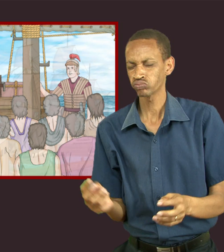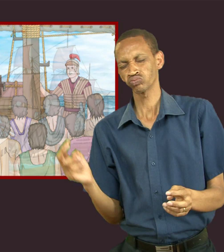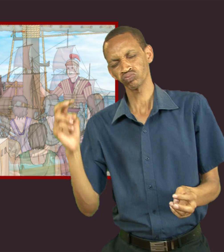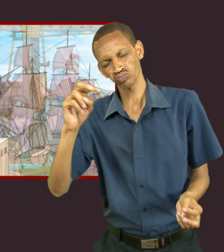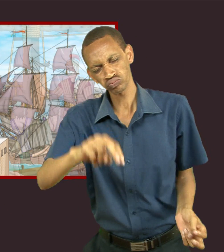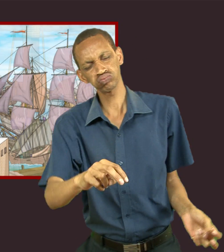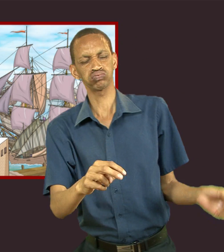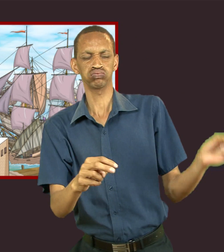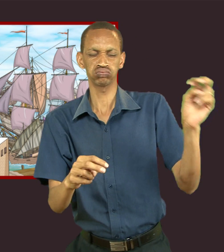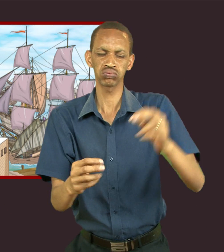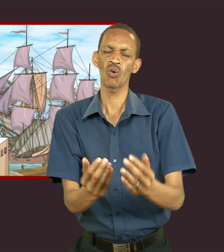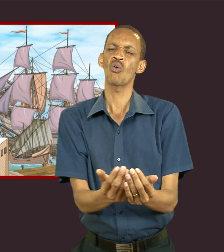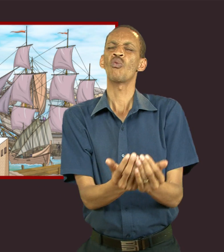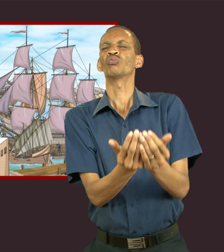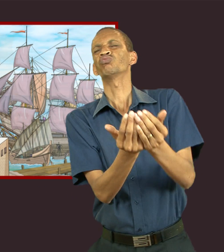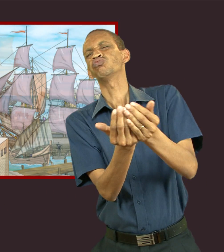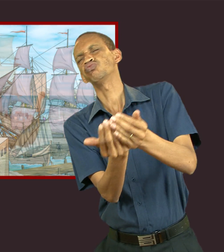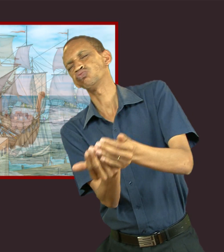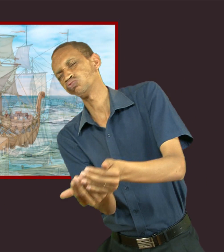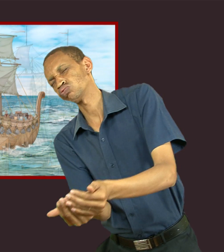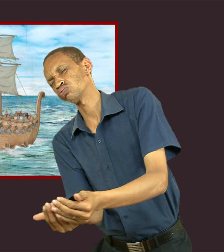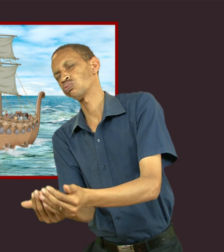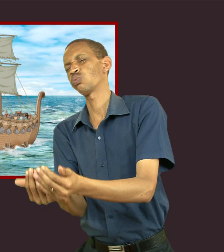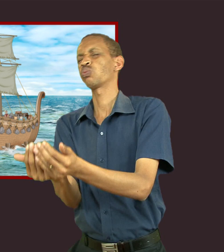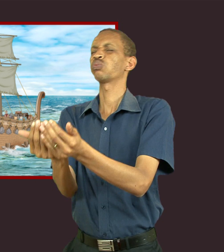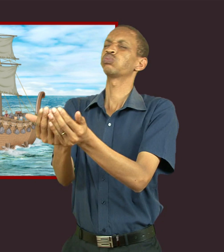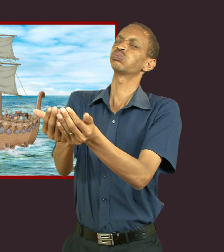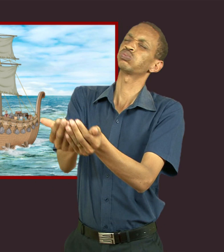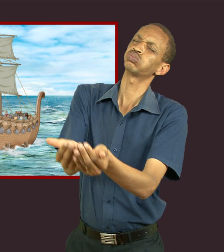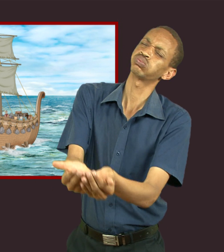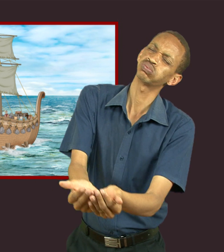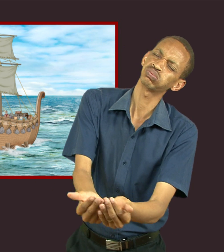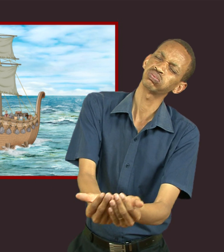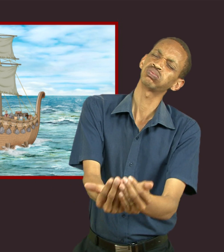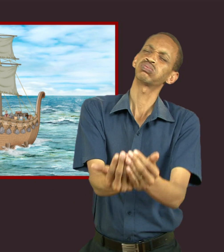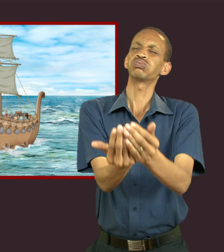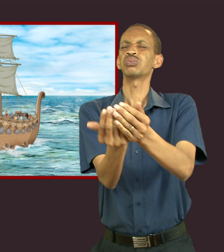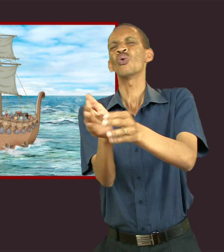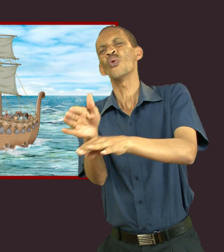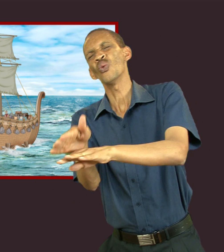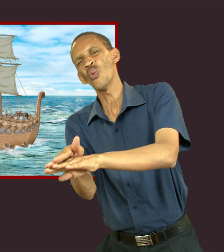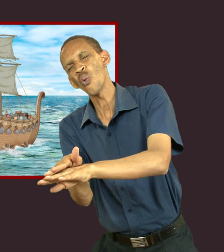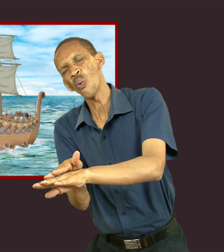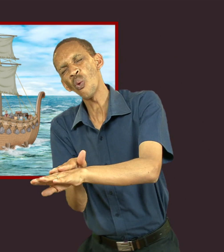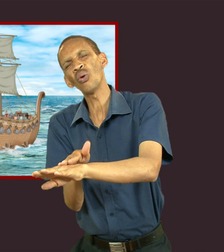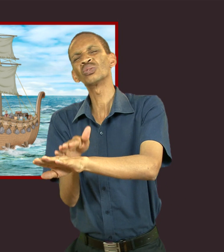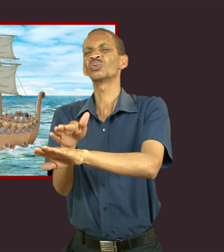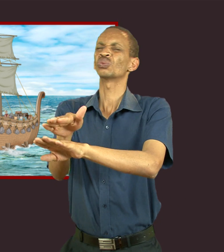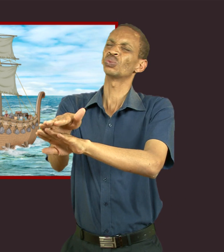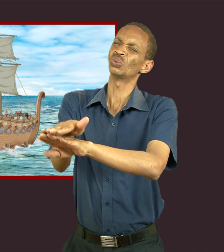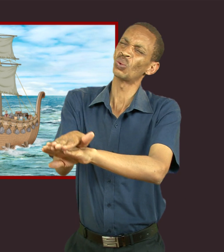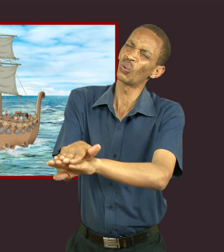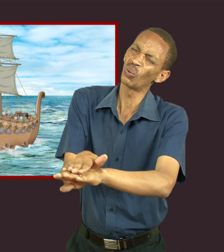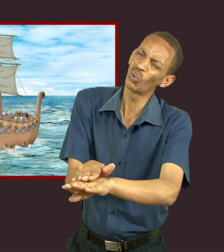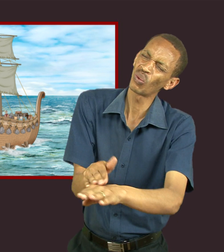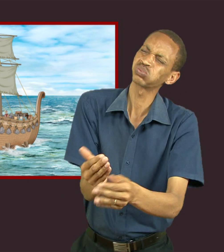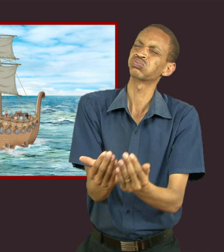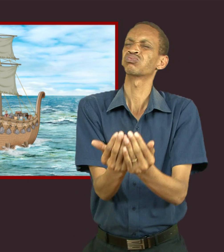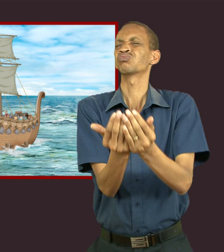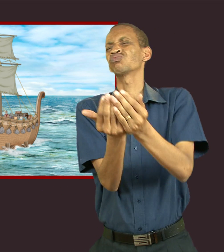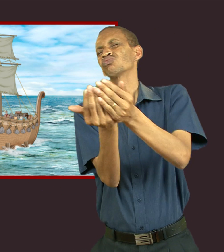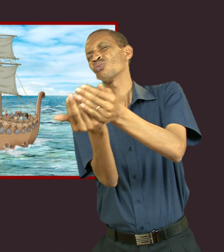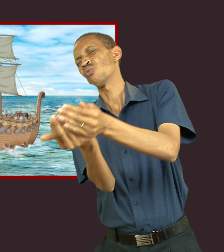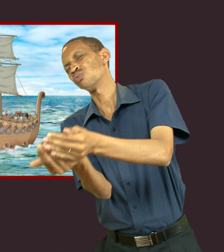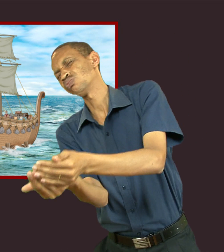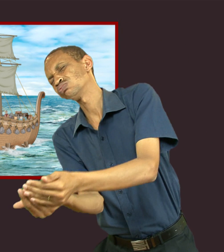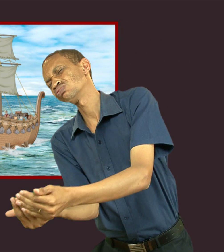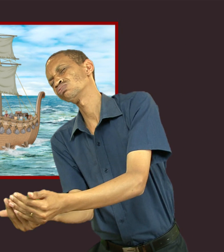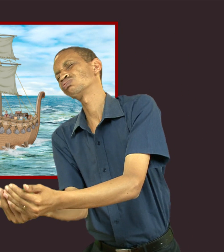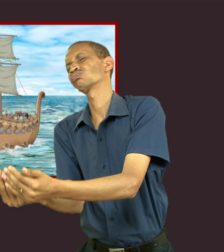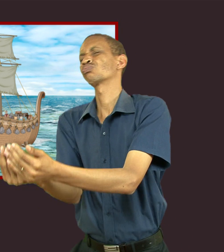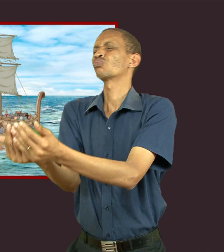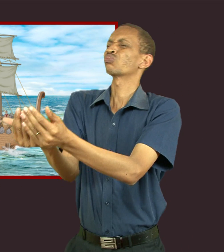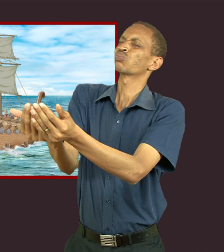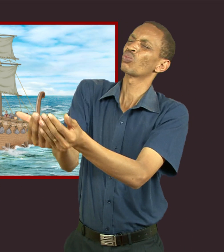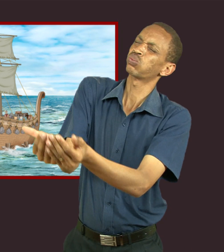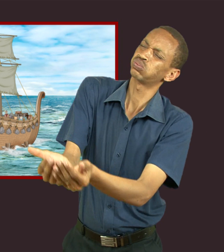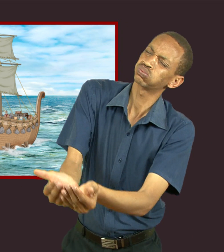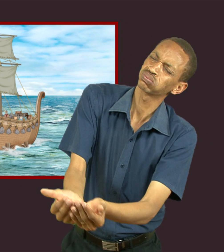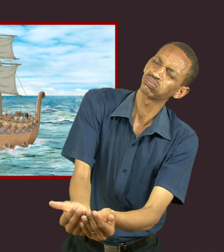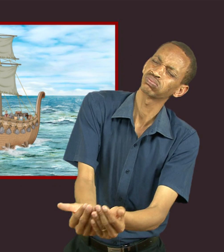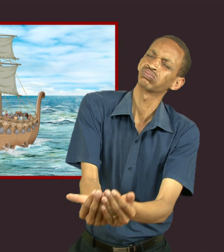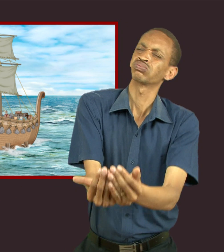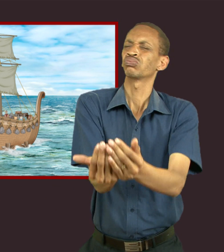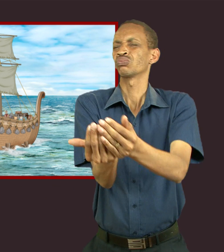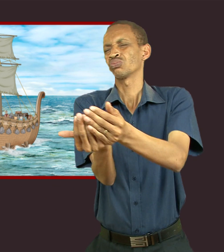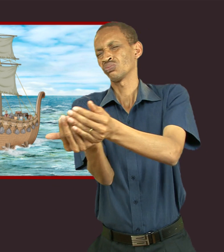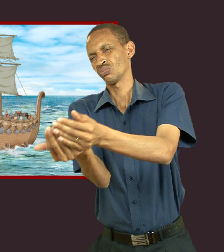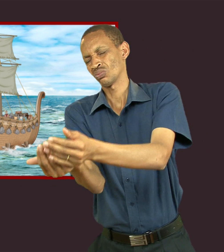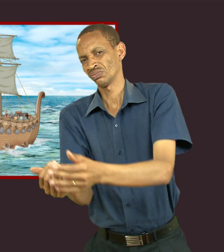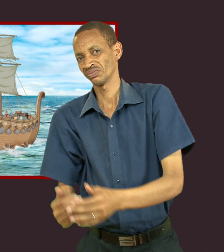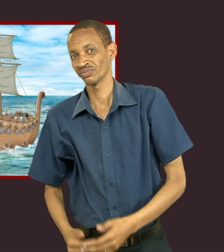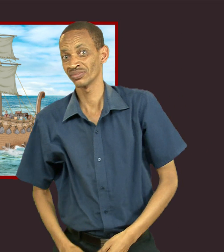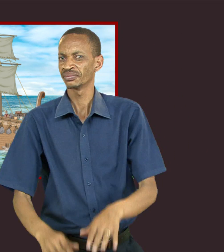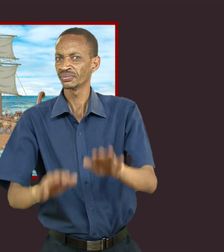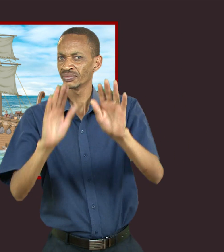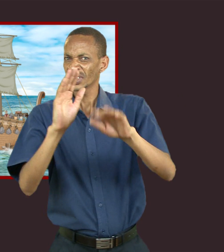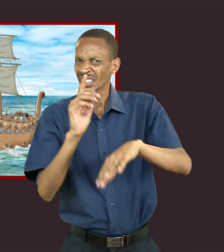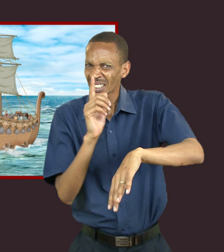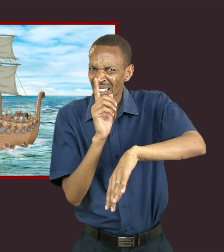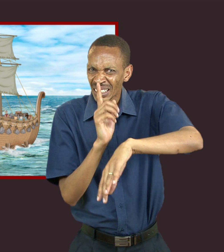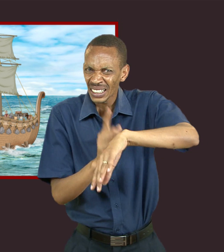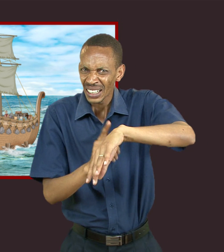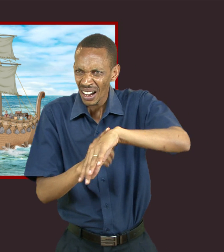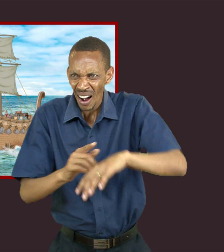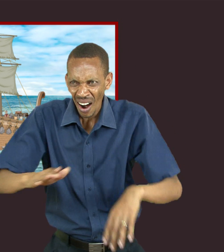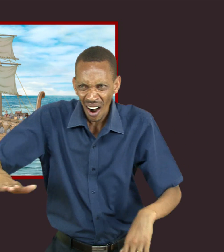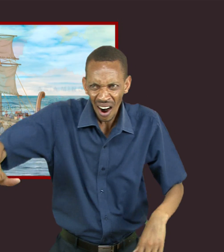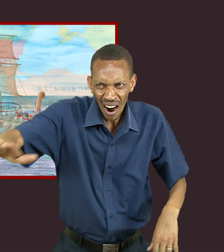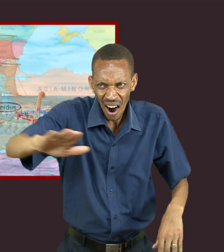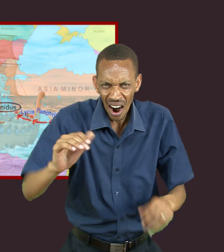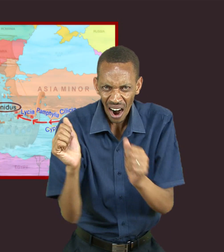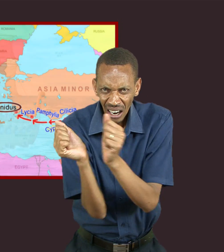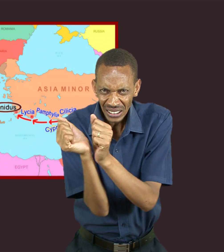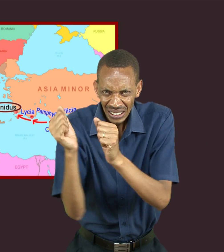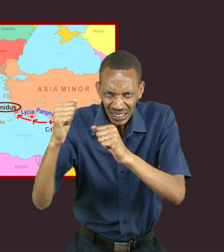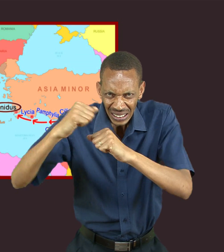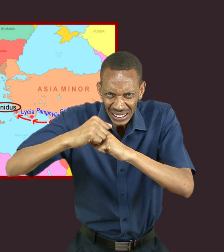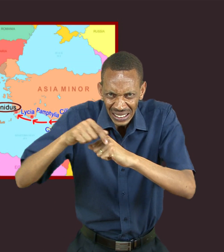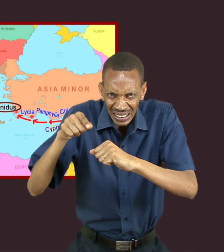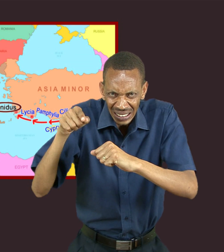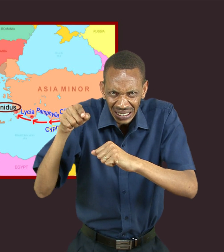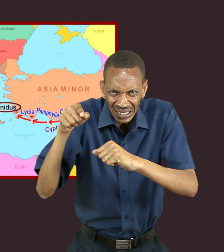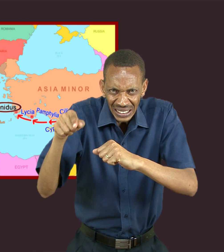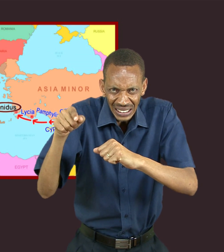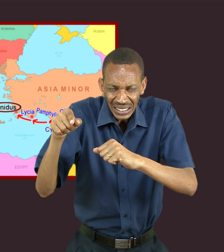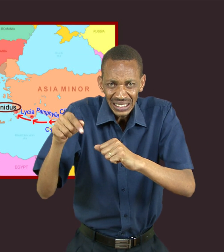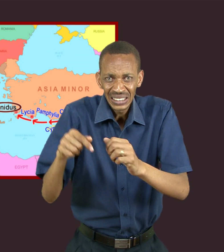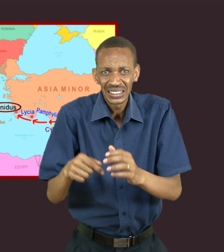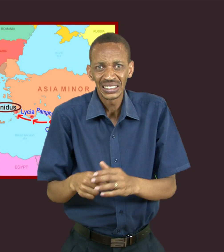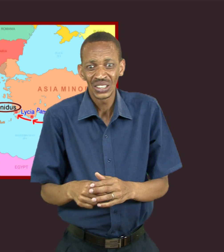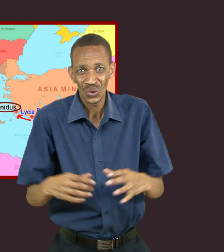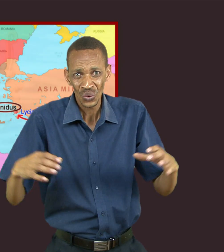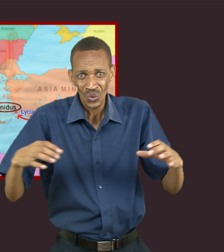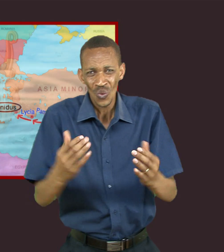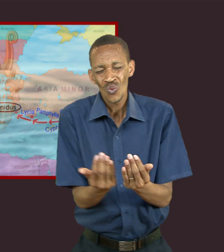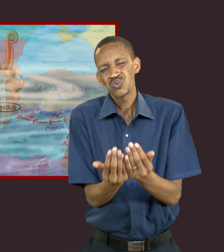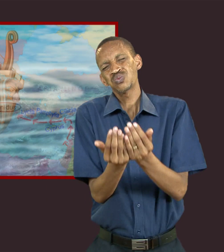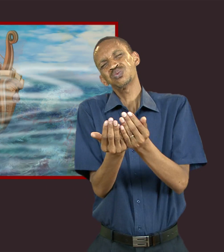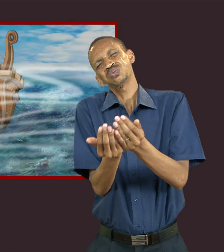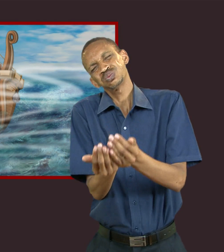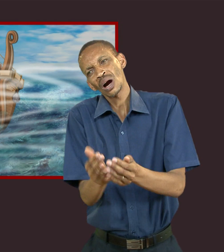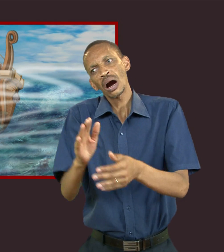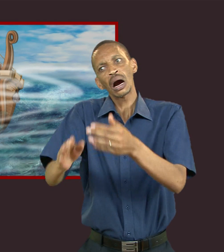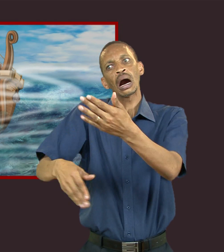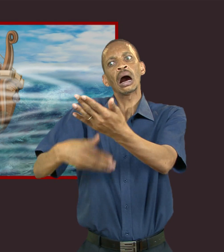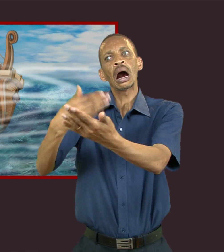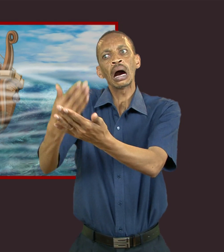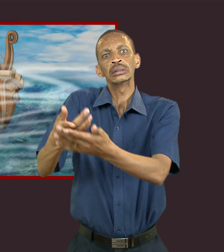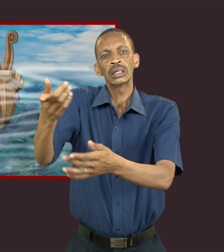After sailing slowly for many days, we arrived off Cnidus.